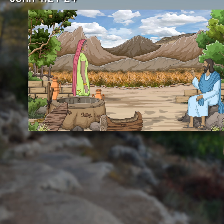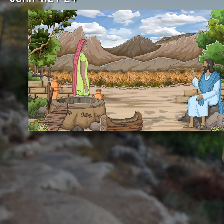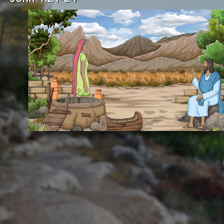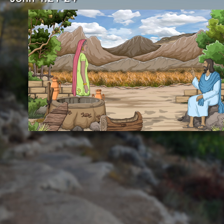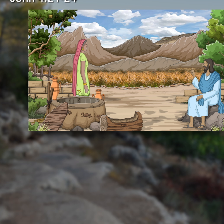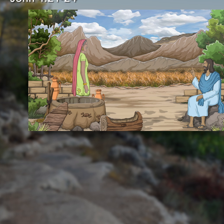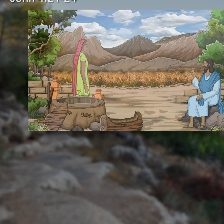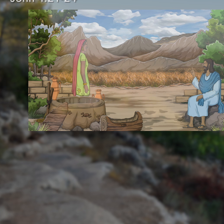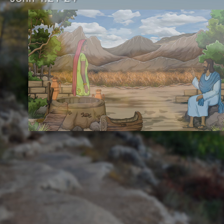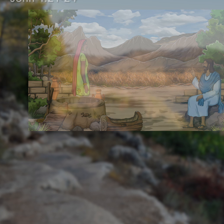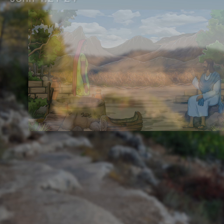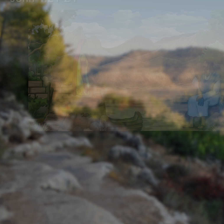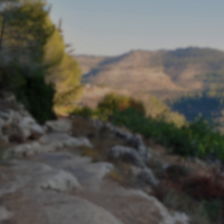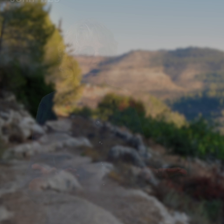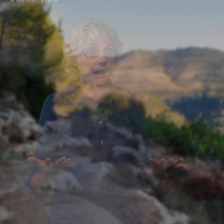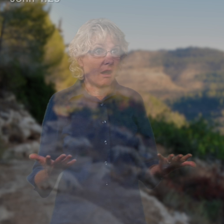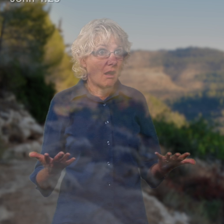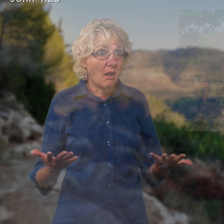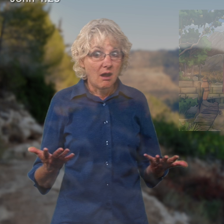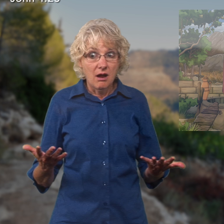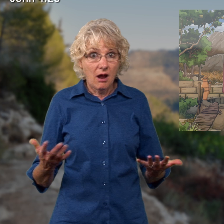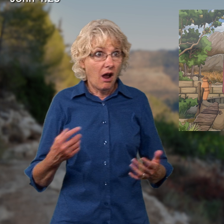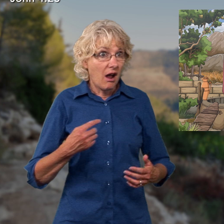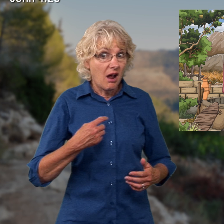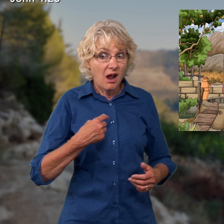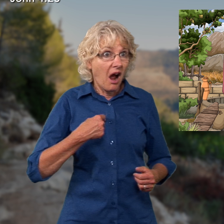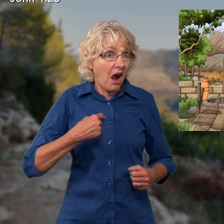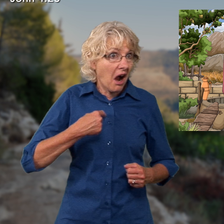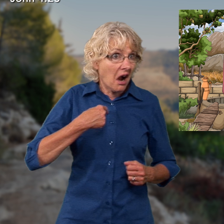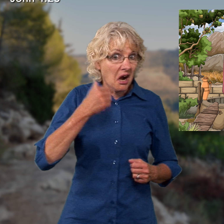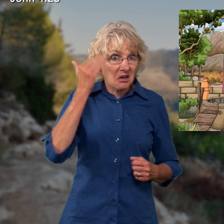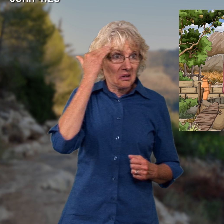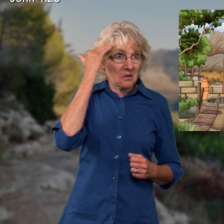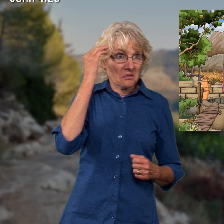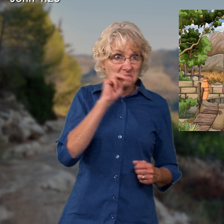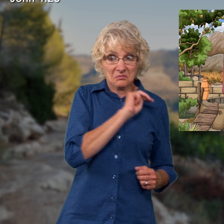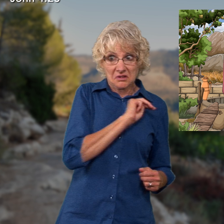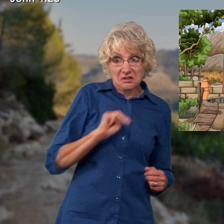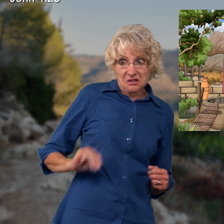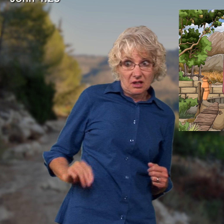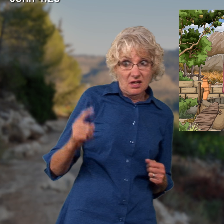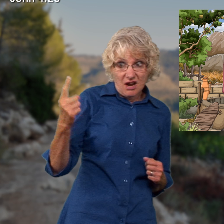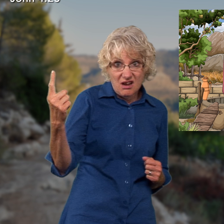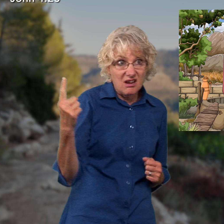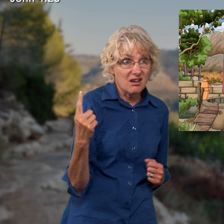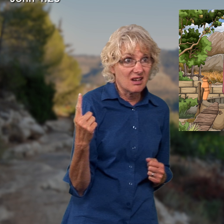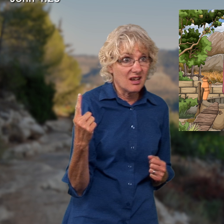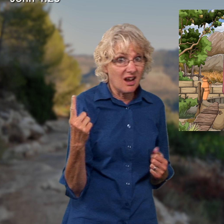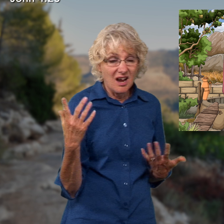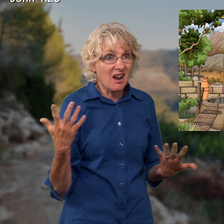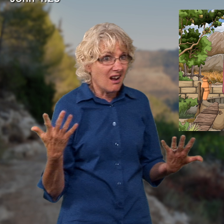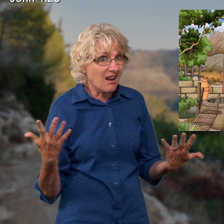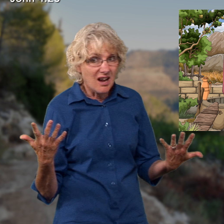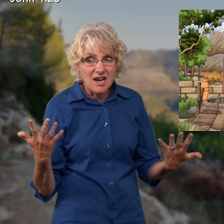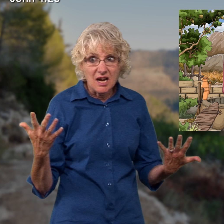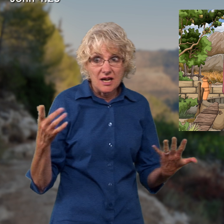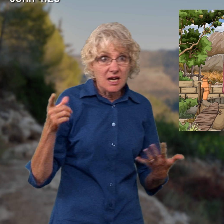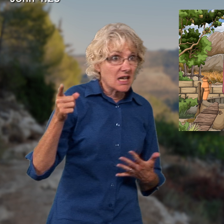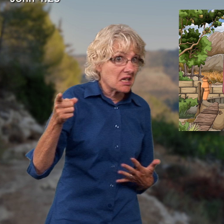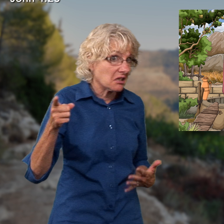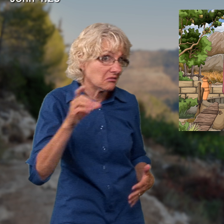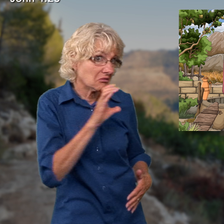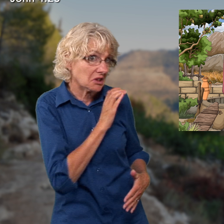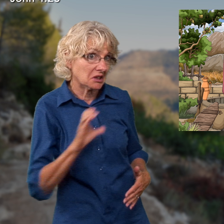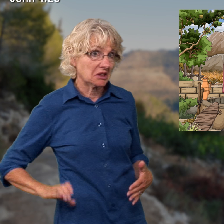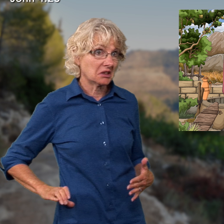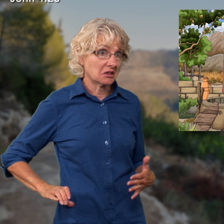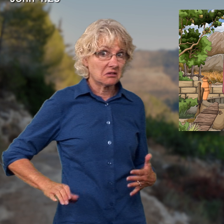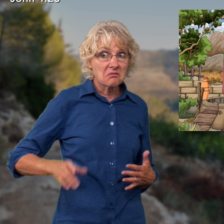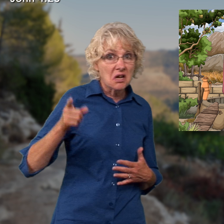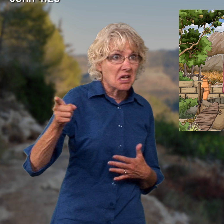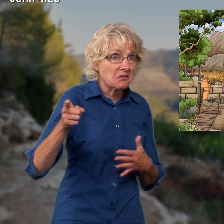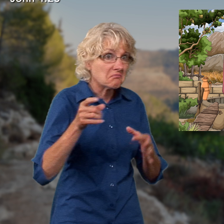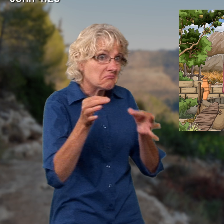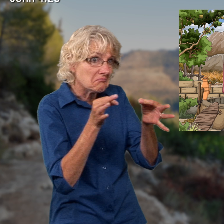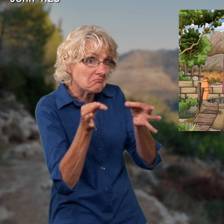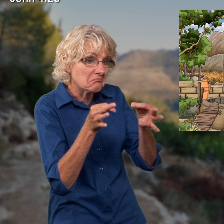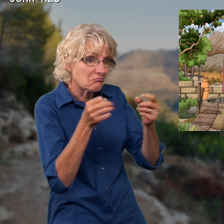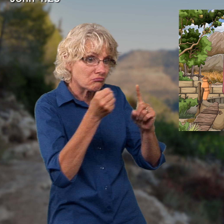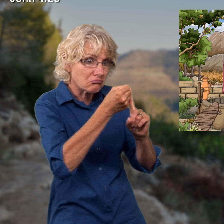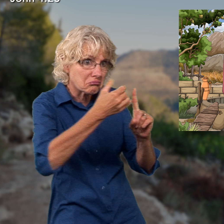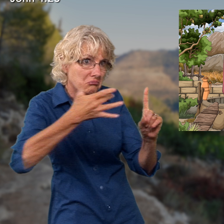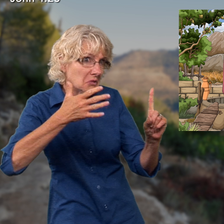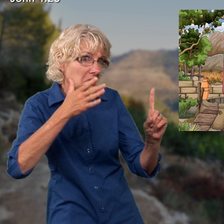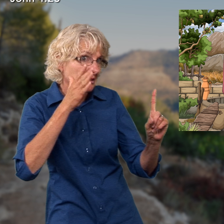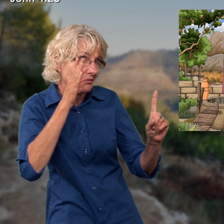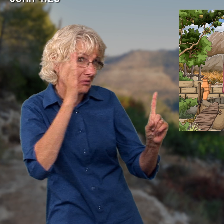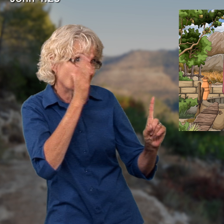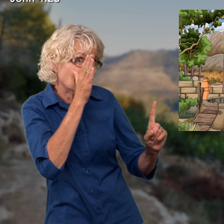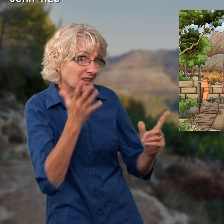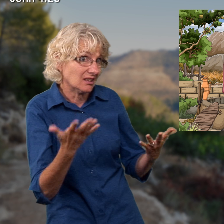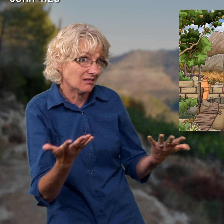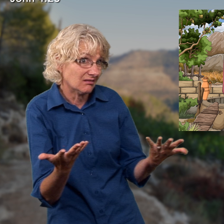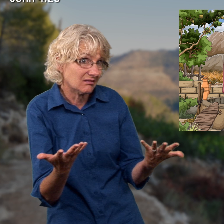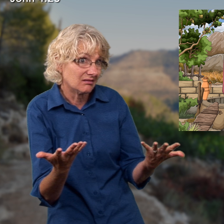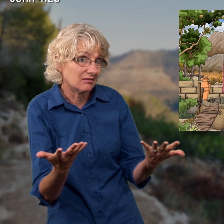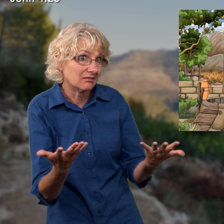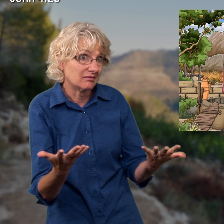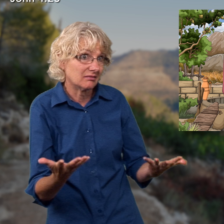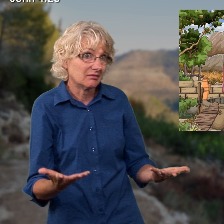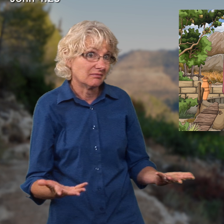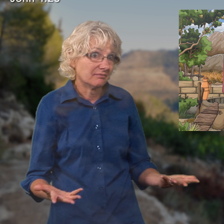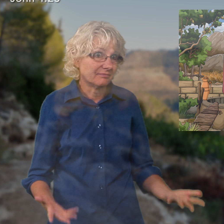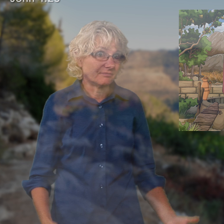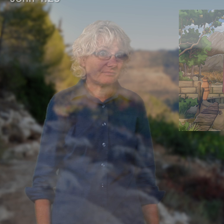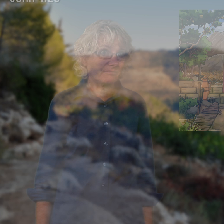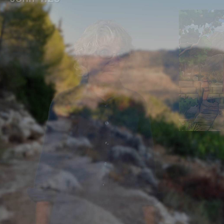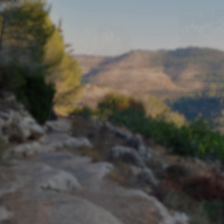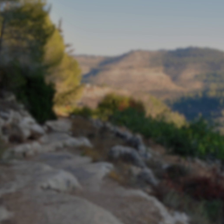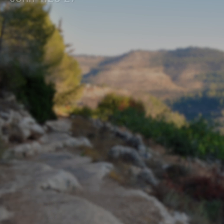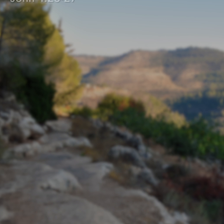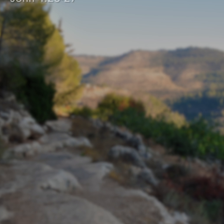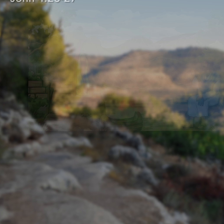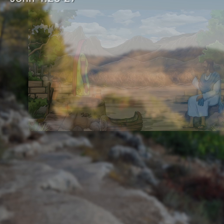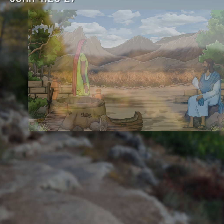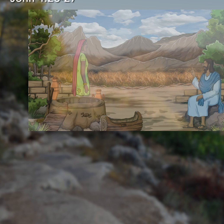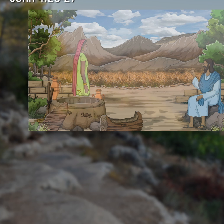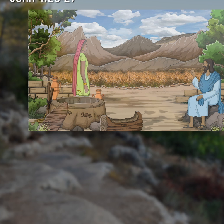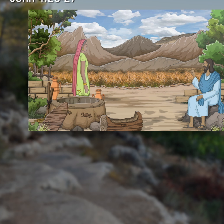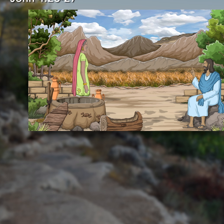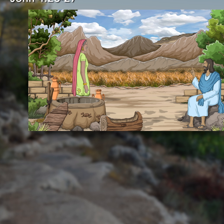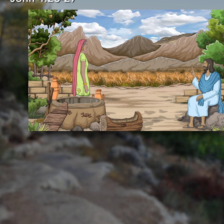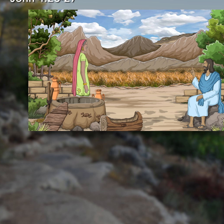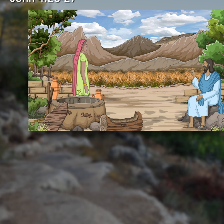The woman said, “I know that Messiah” (called Christ) “is coming. When He comes, He will explain everything to us.”